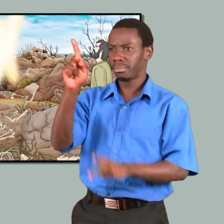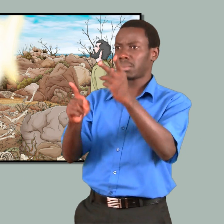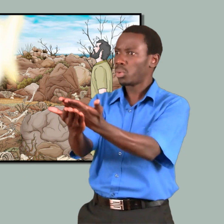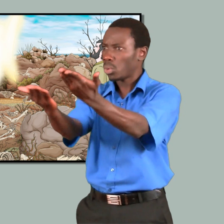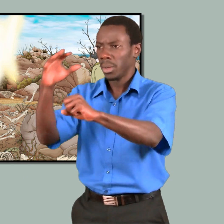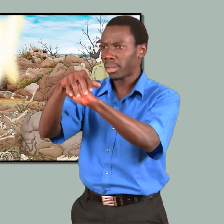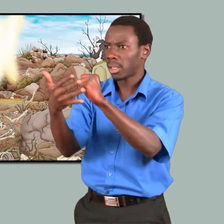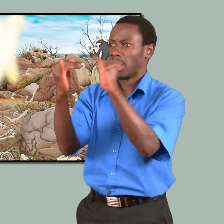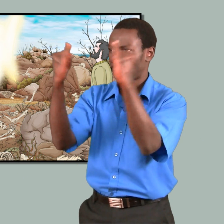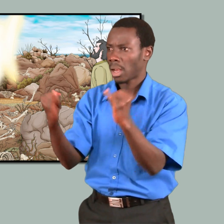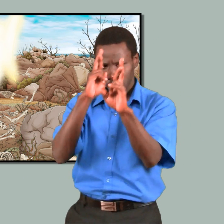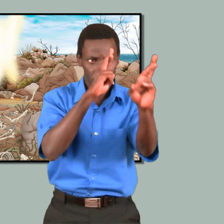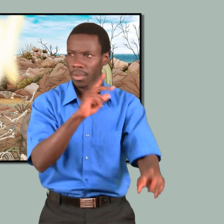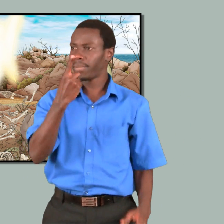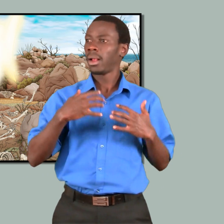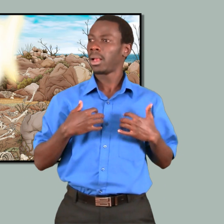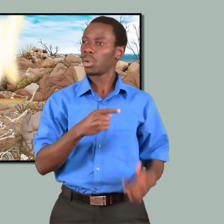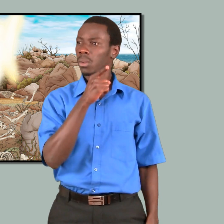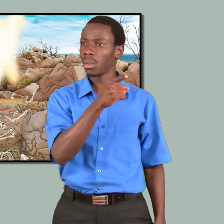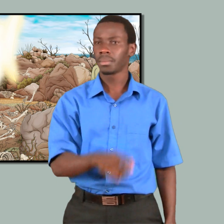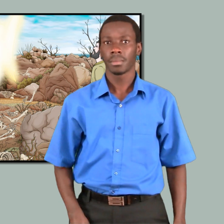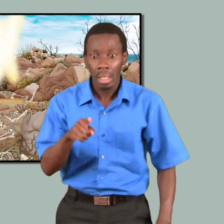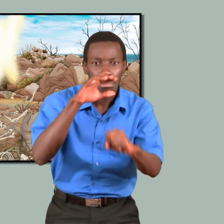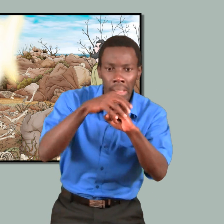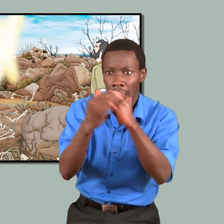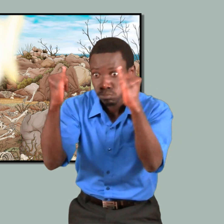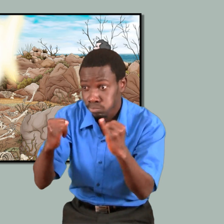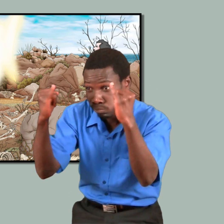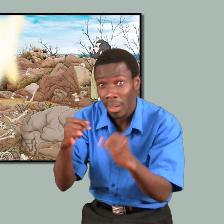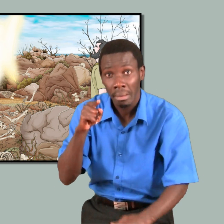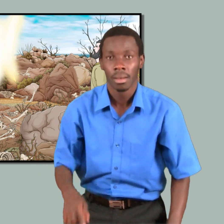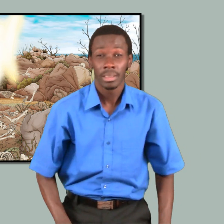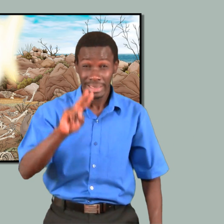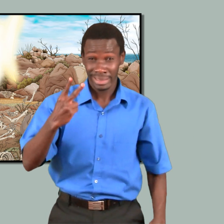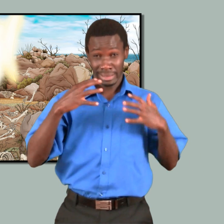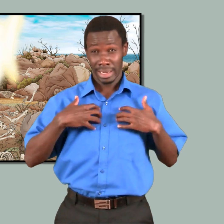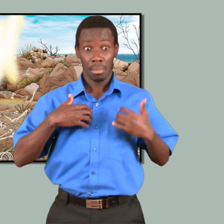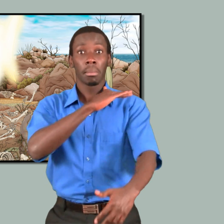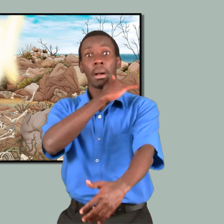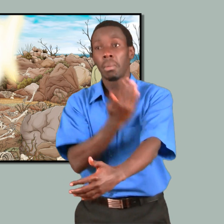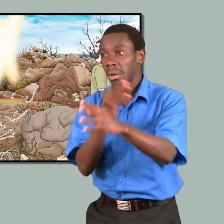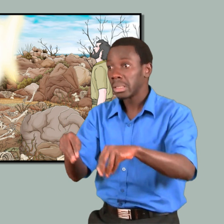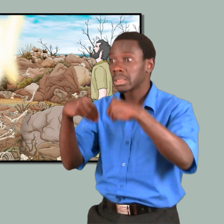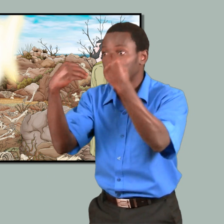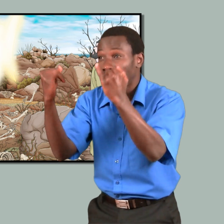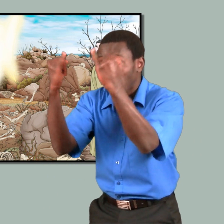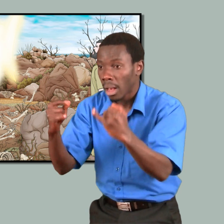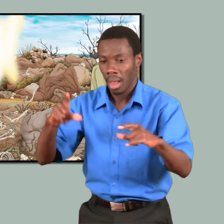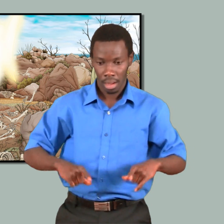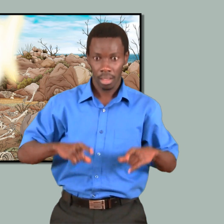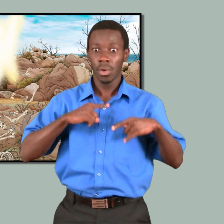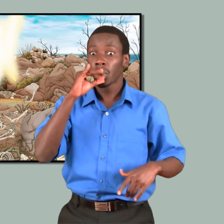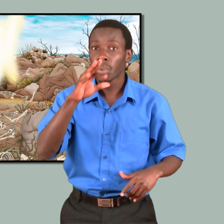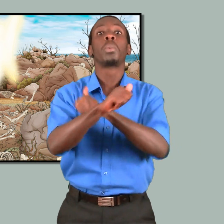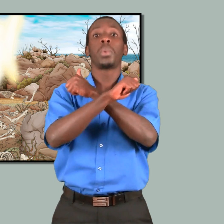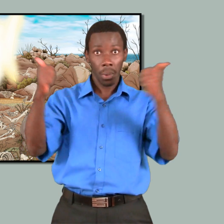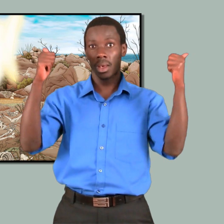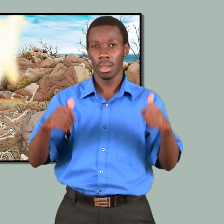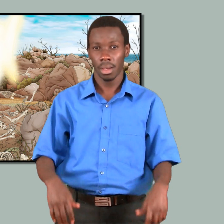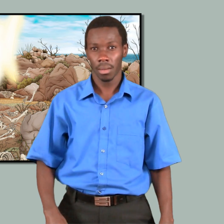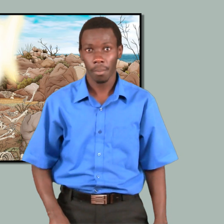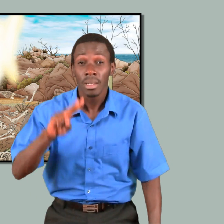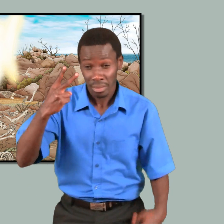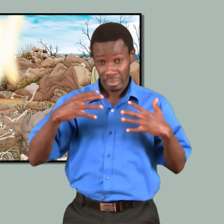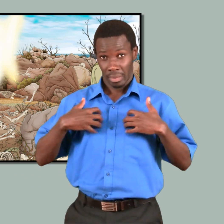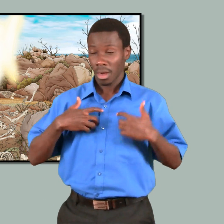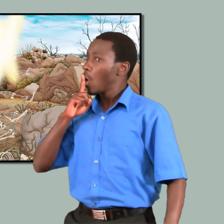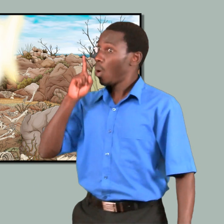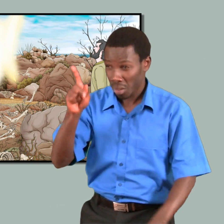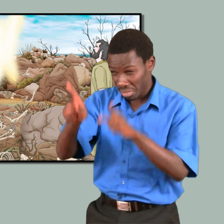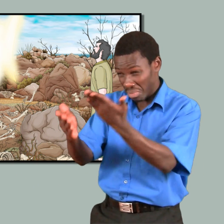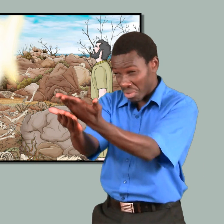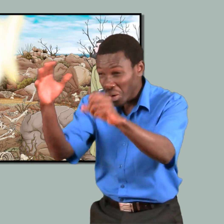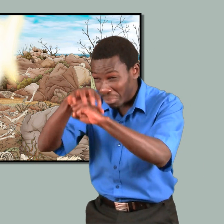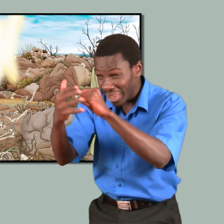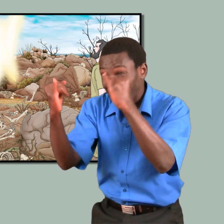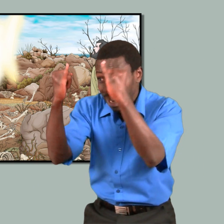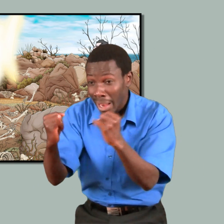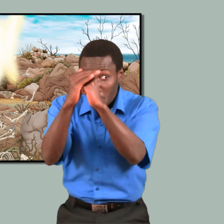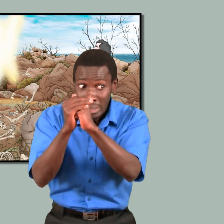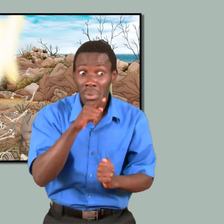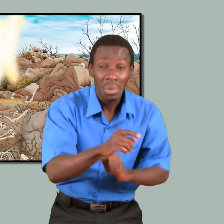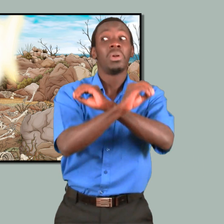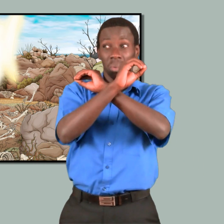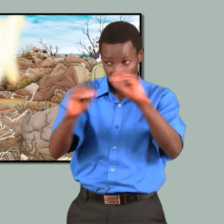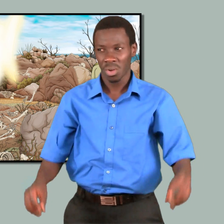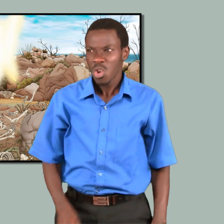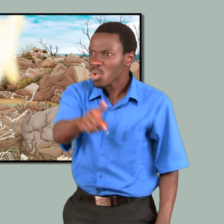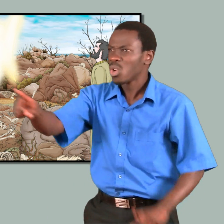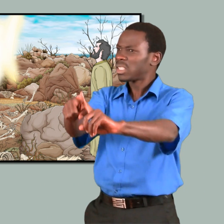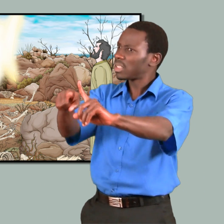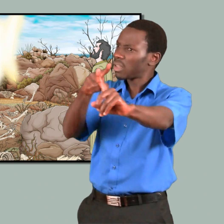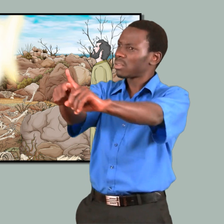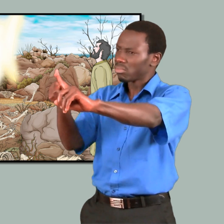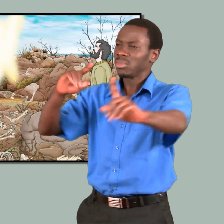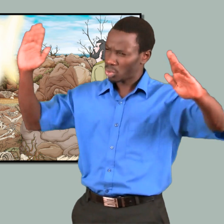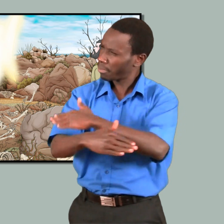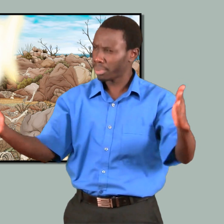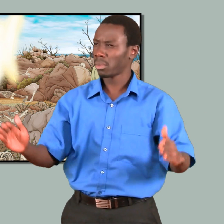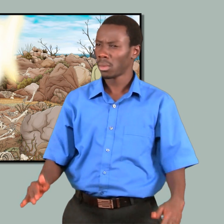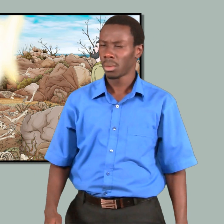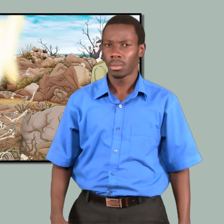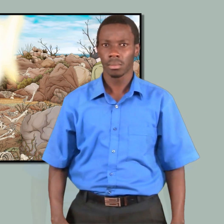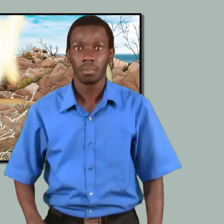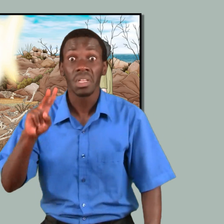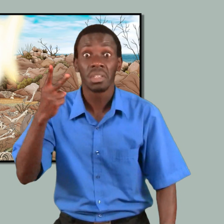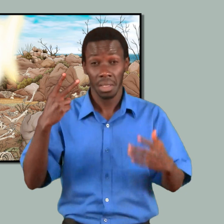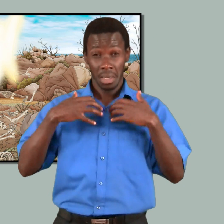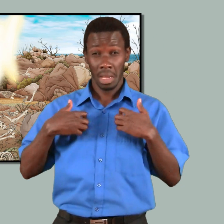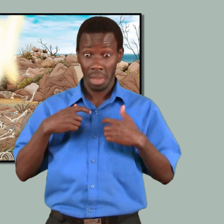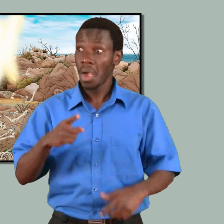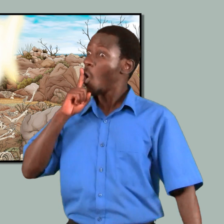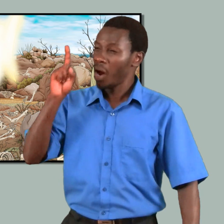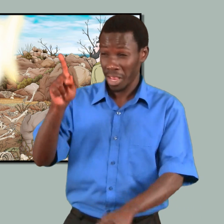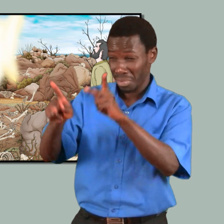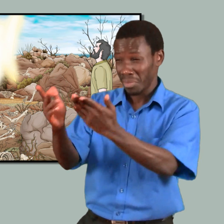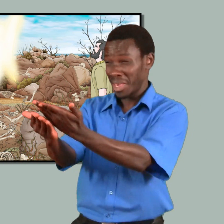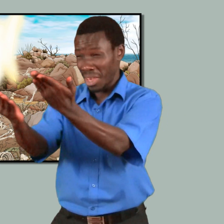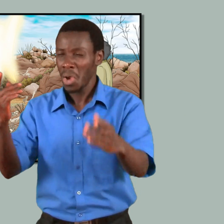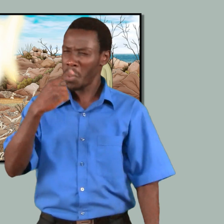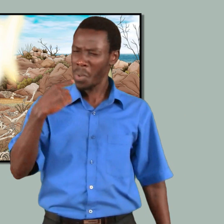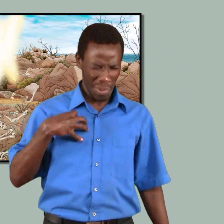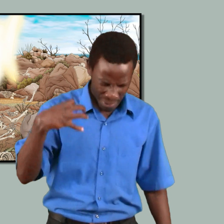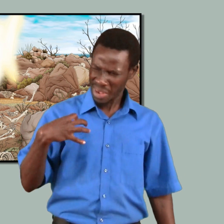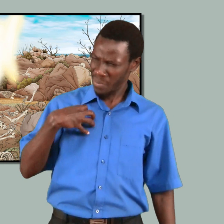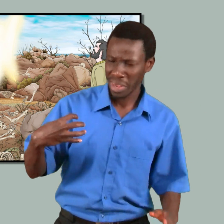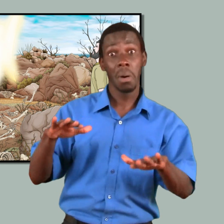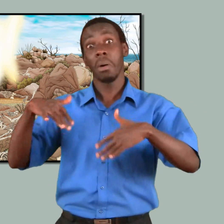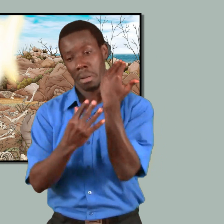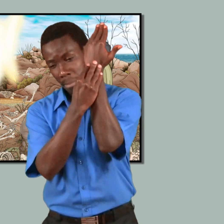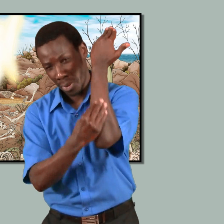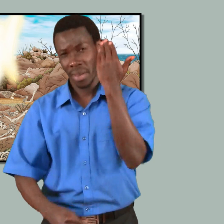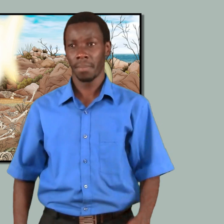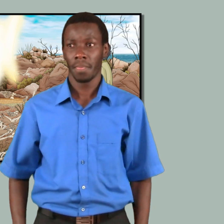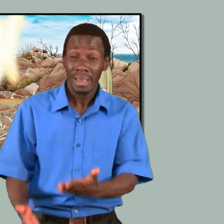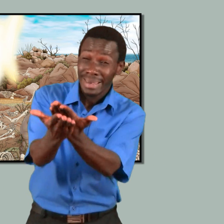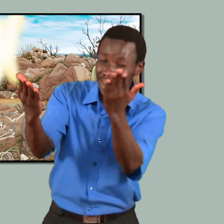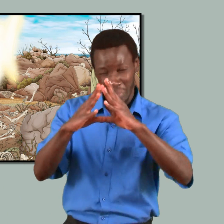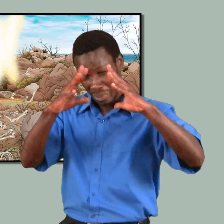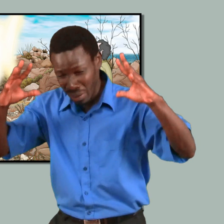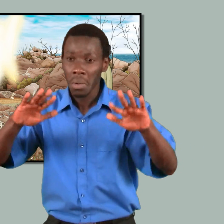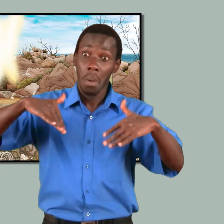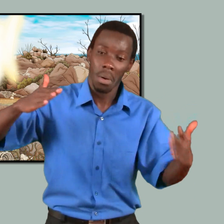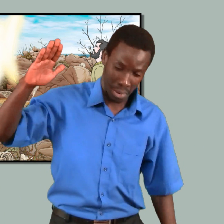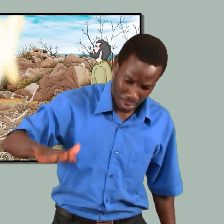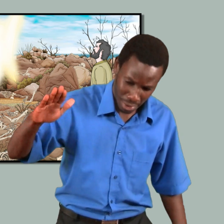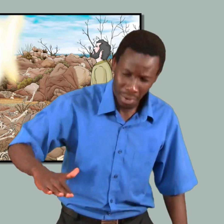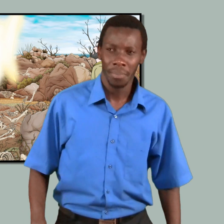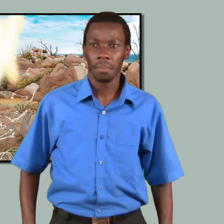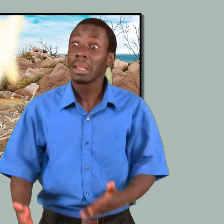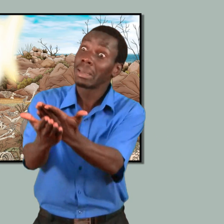The second beast was permitted to give breath to the image of the first beast, so that the image could speak and cause all who refused to worship it to be killed.